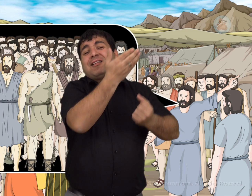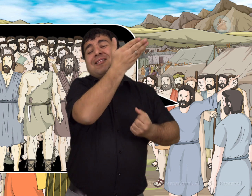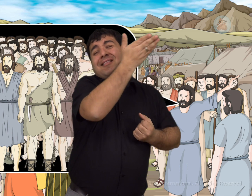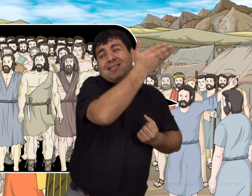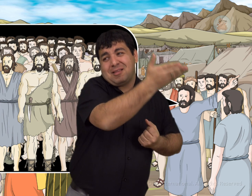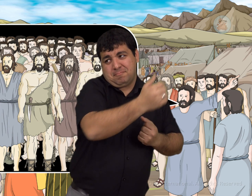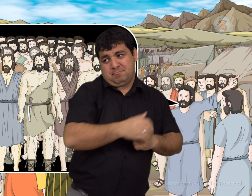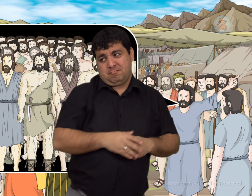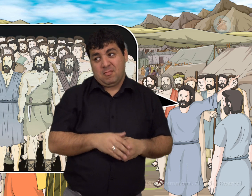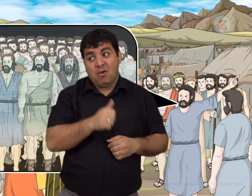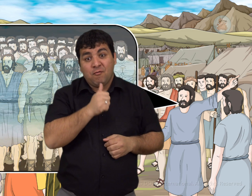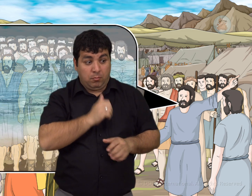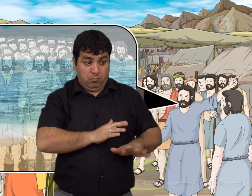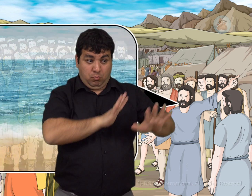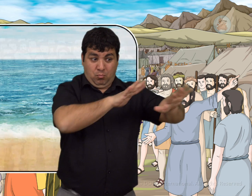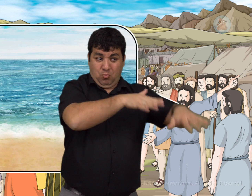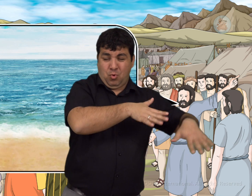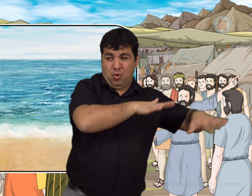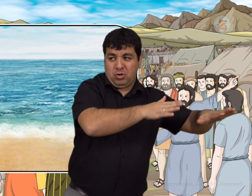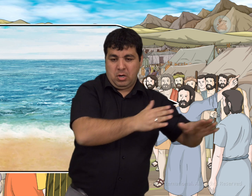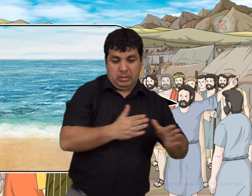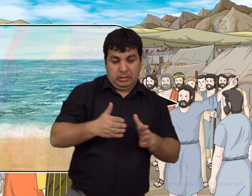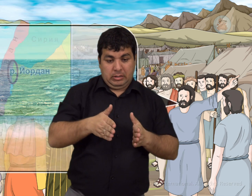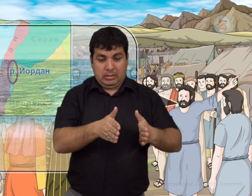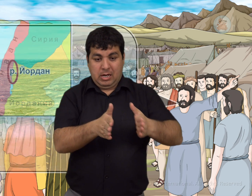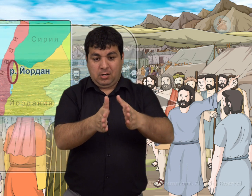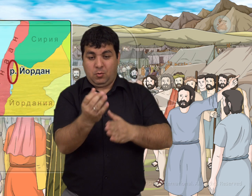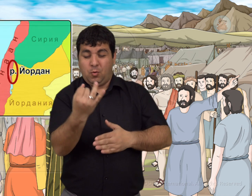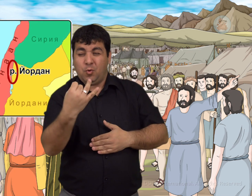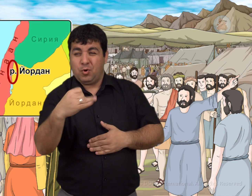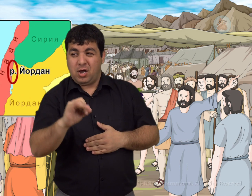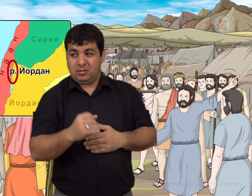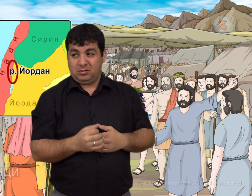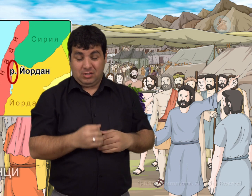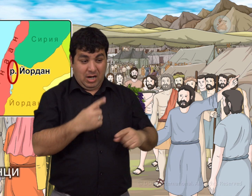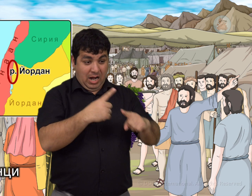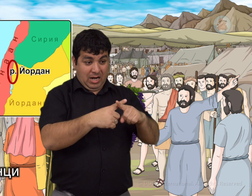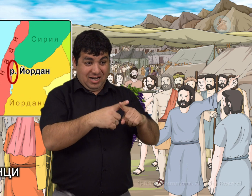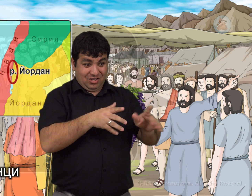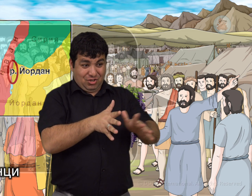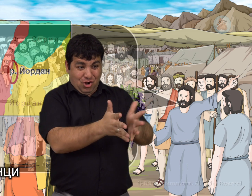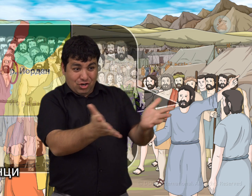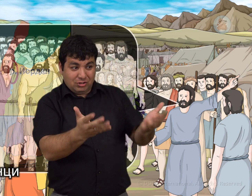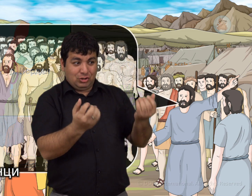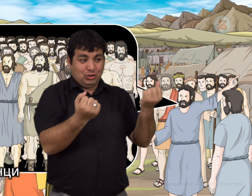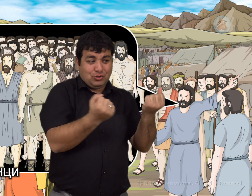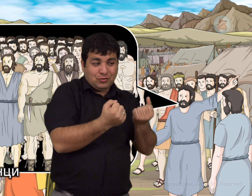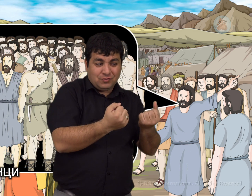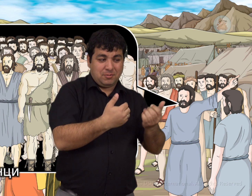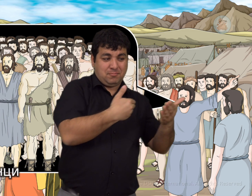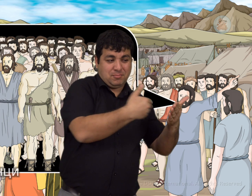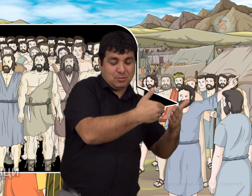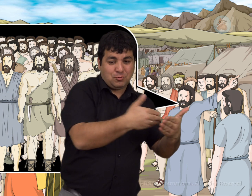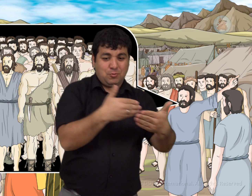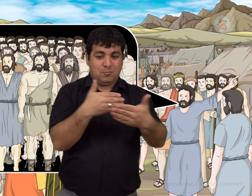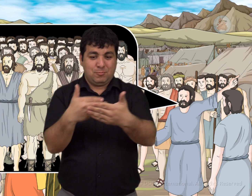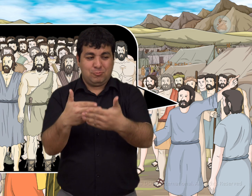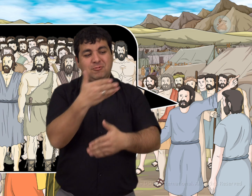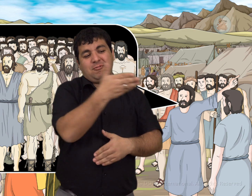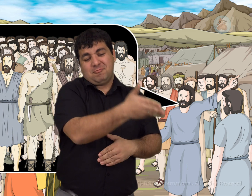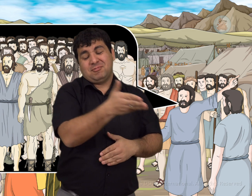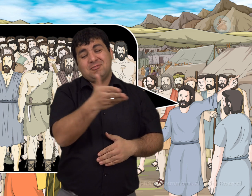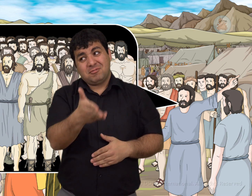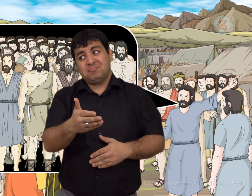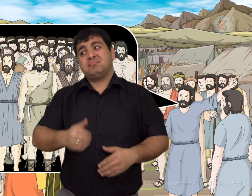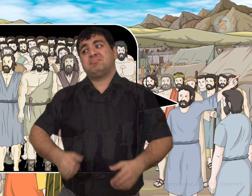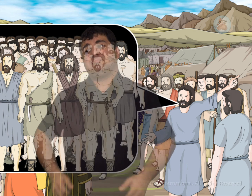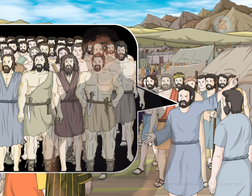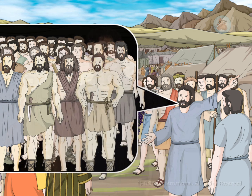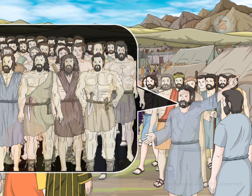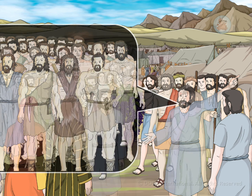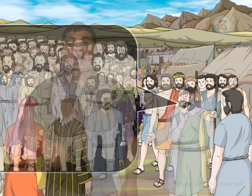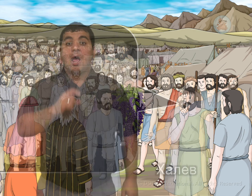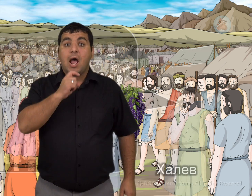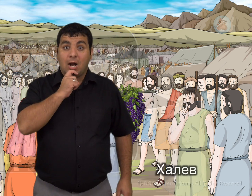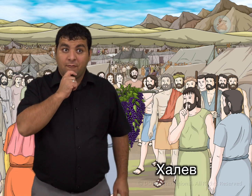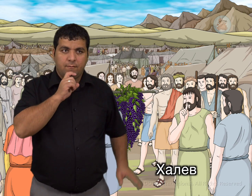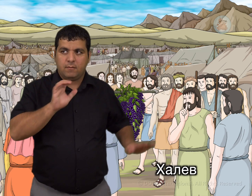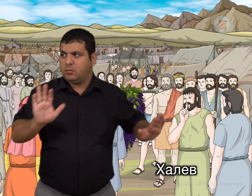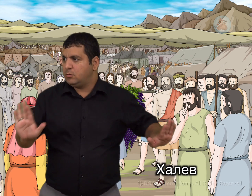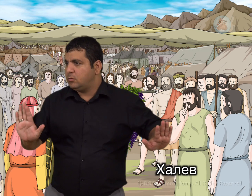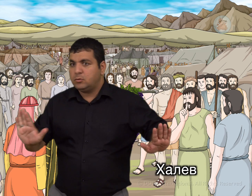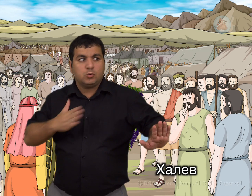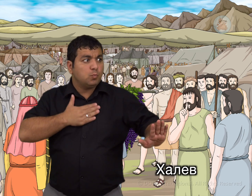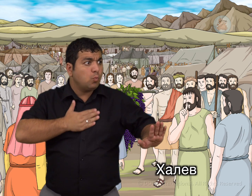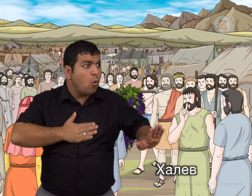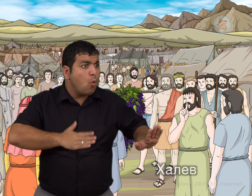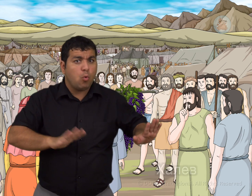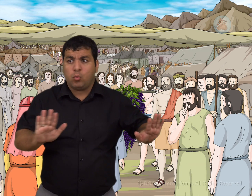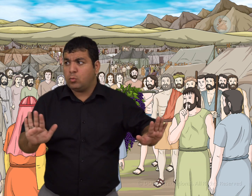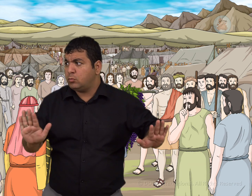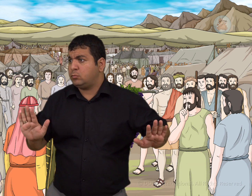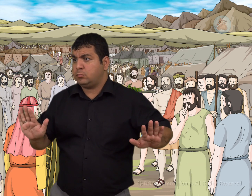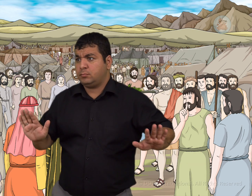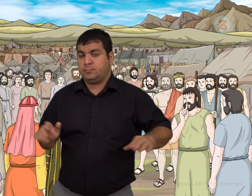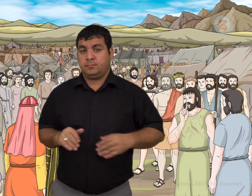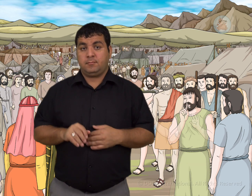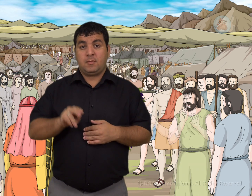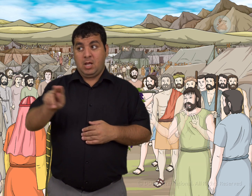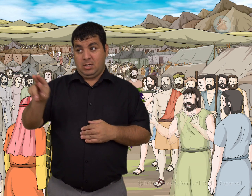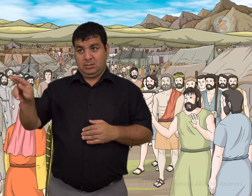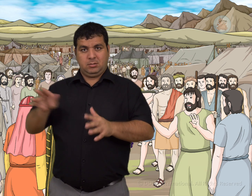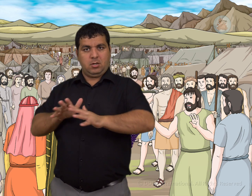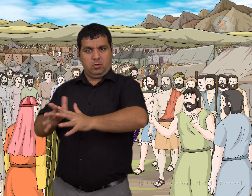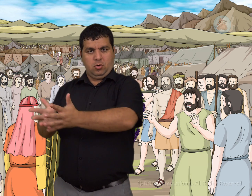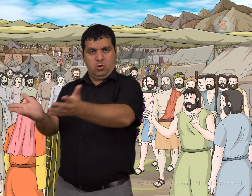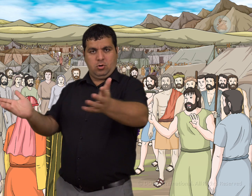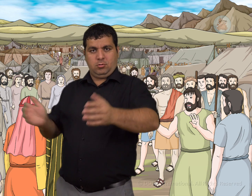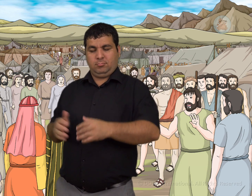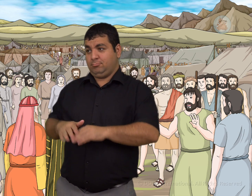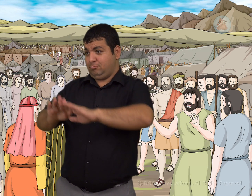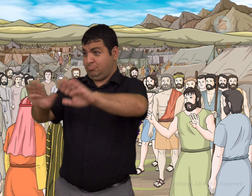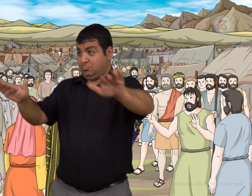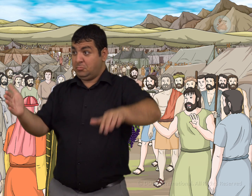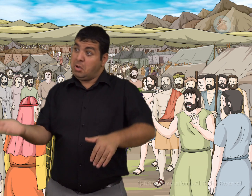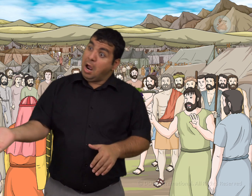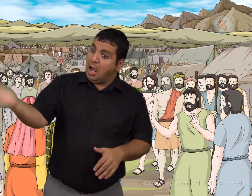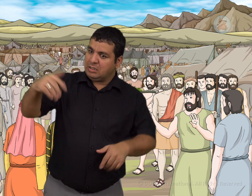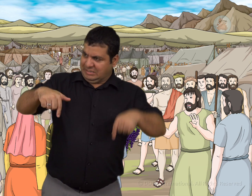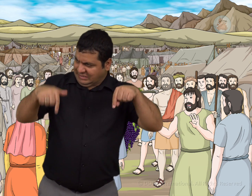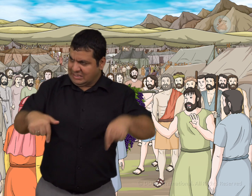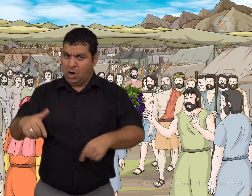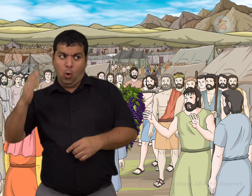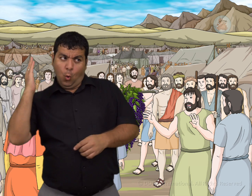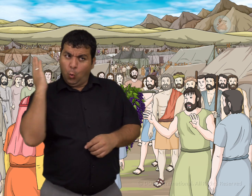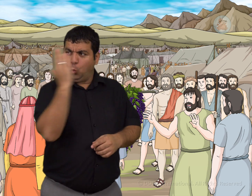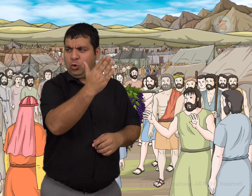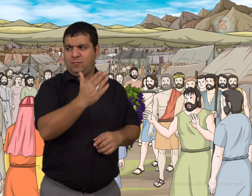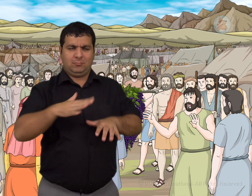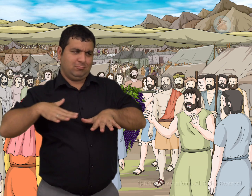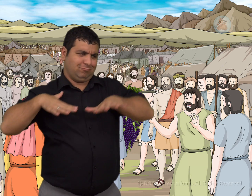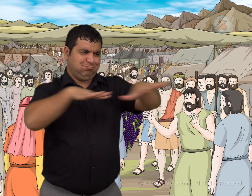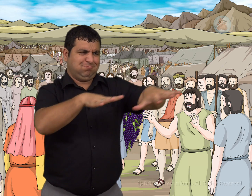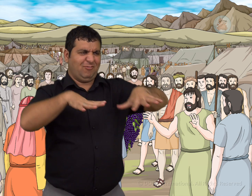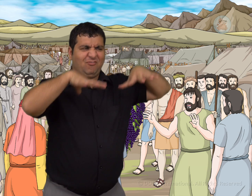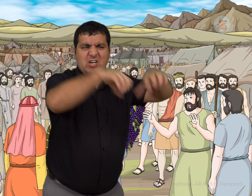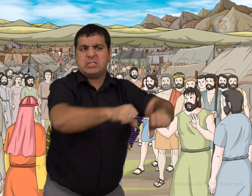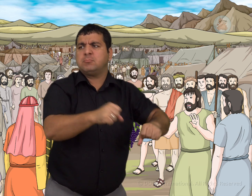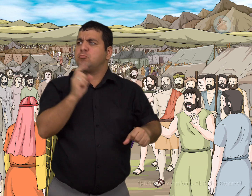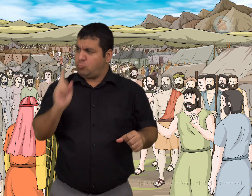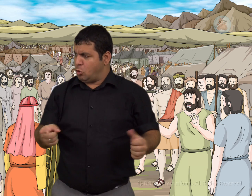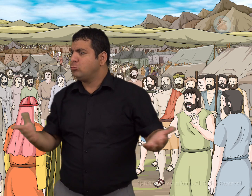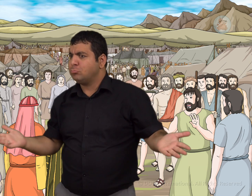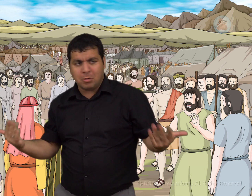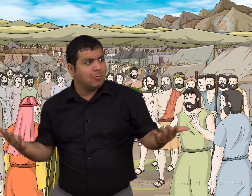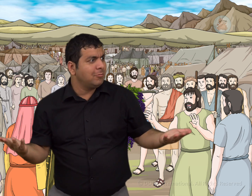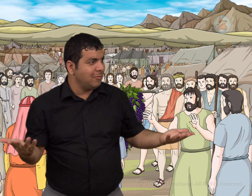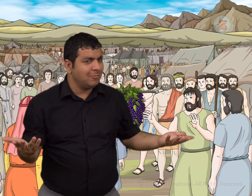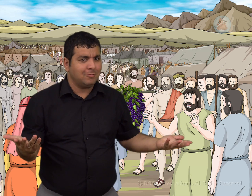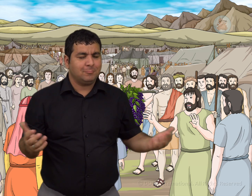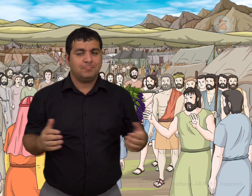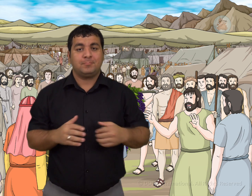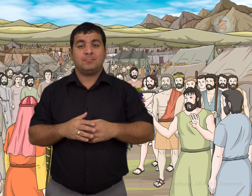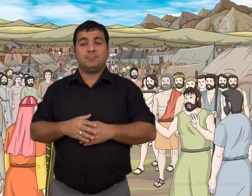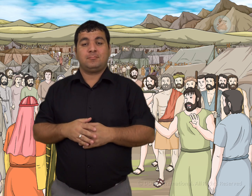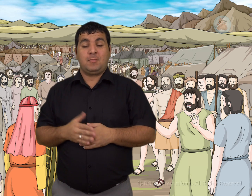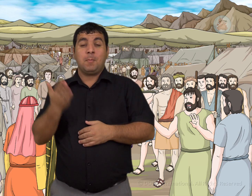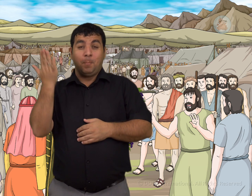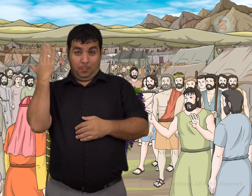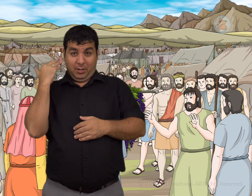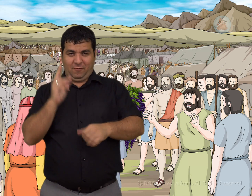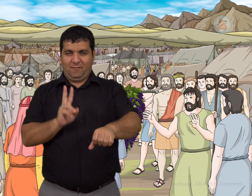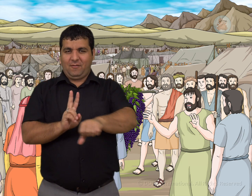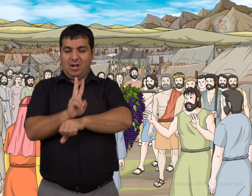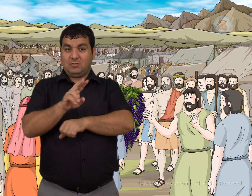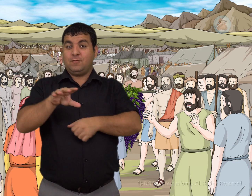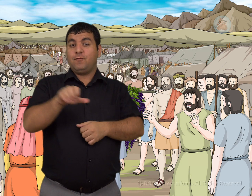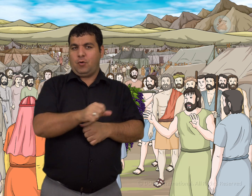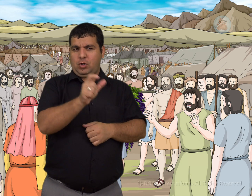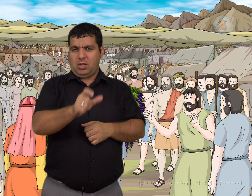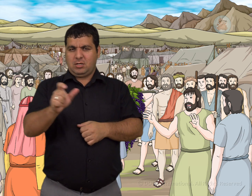and the Canaanites live by the sea and along the Jordan.” Then Caleb quieted the people before Moses and said, “We must go up and take possession of the land, for we can certainly conquer it!”